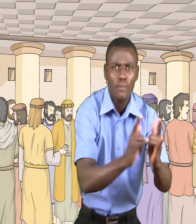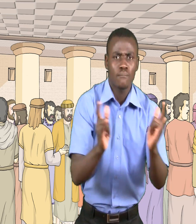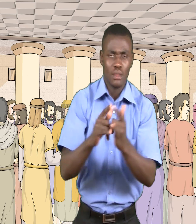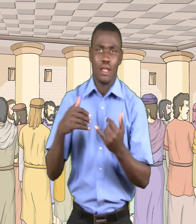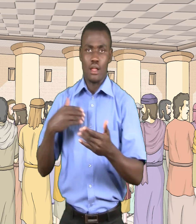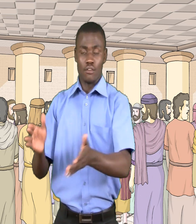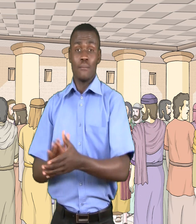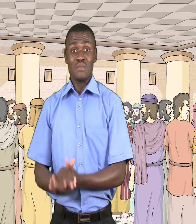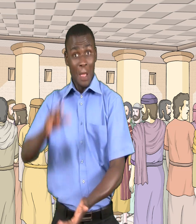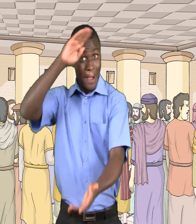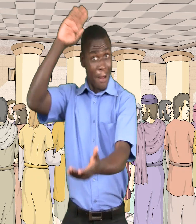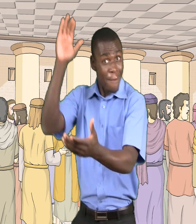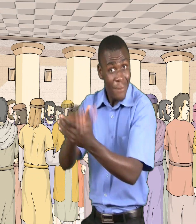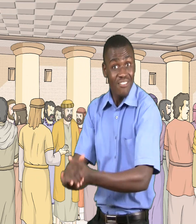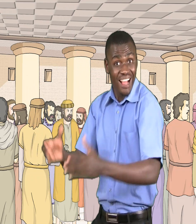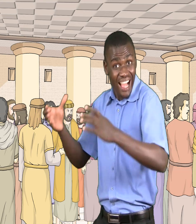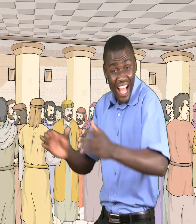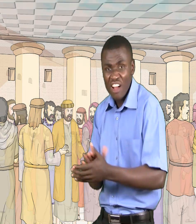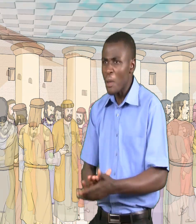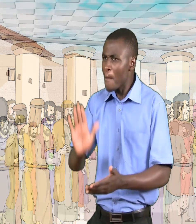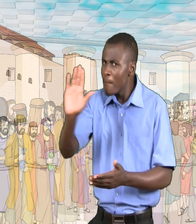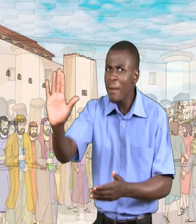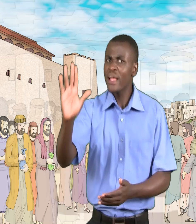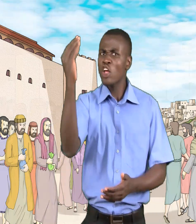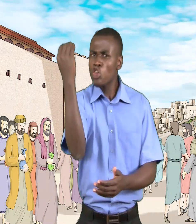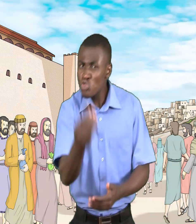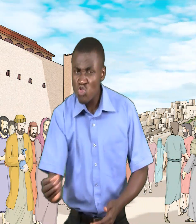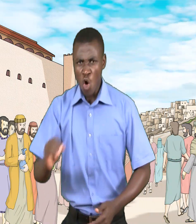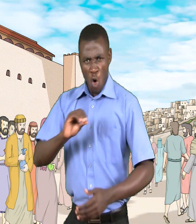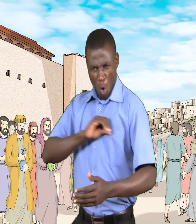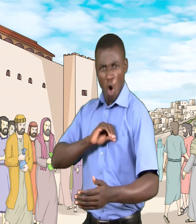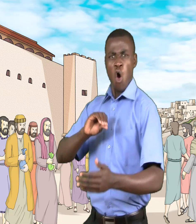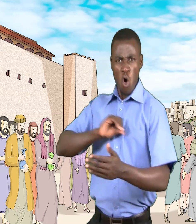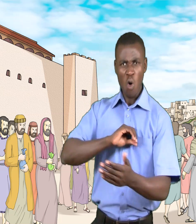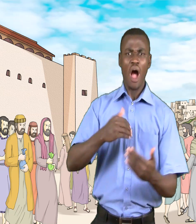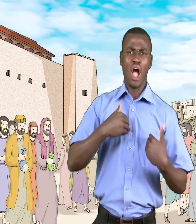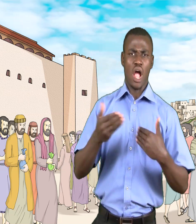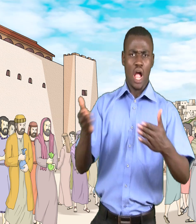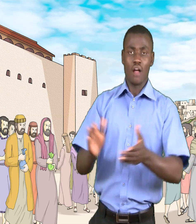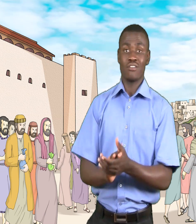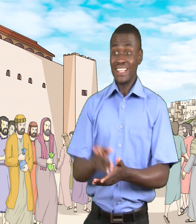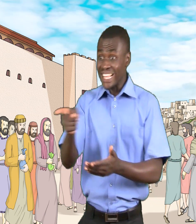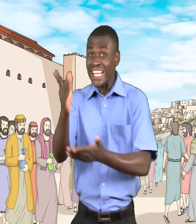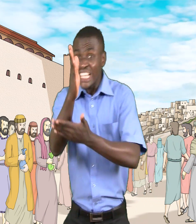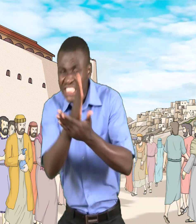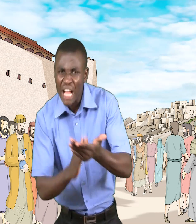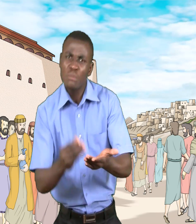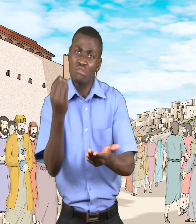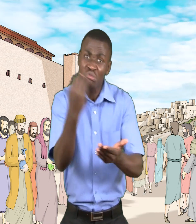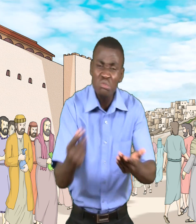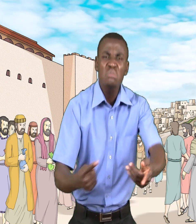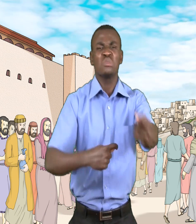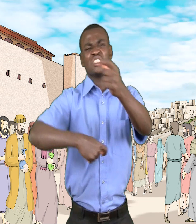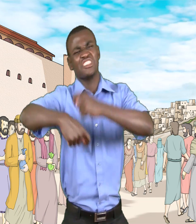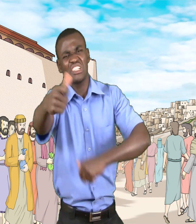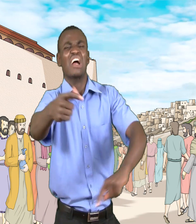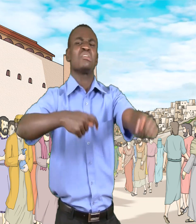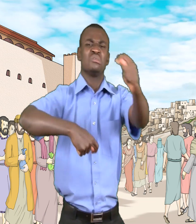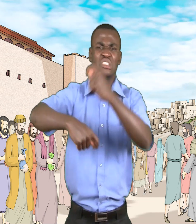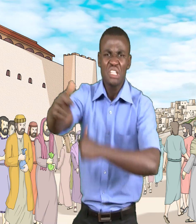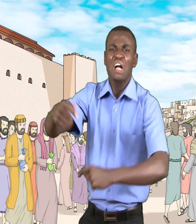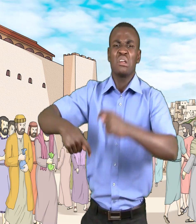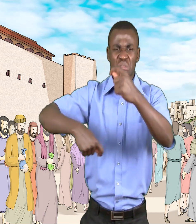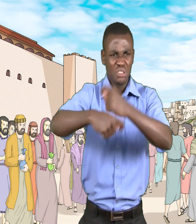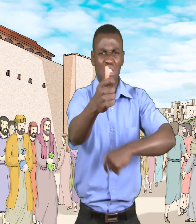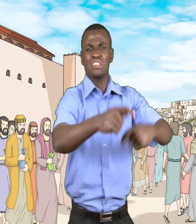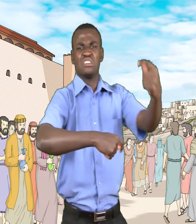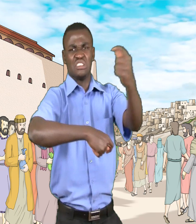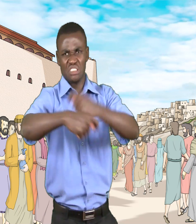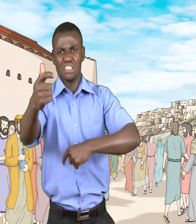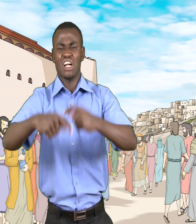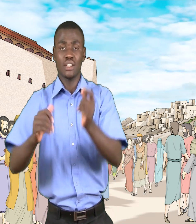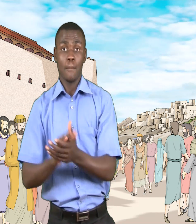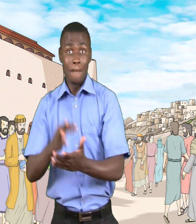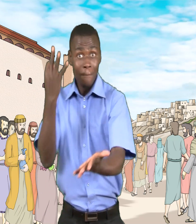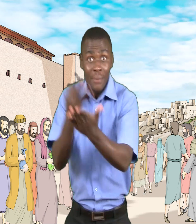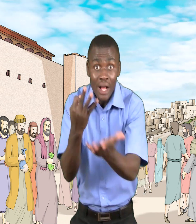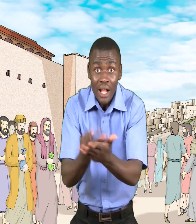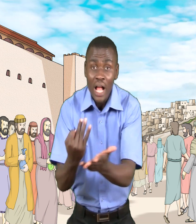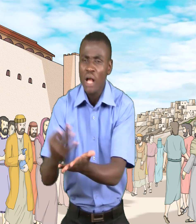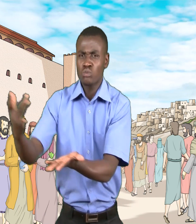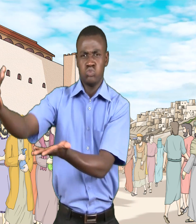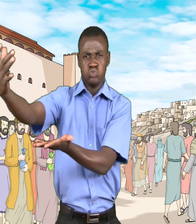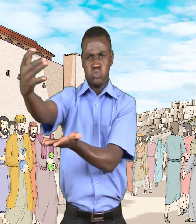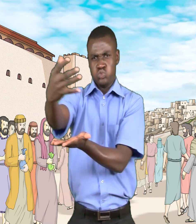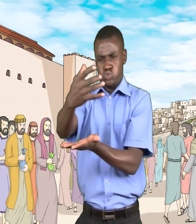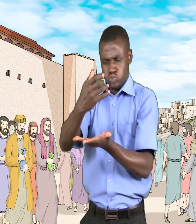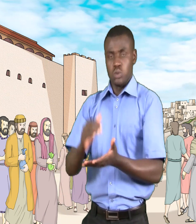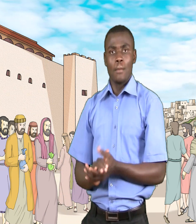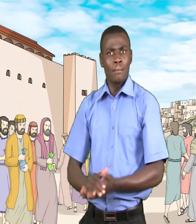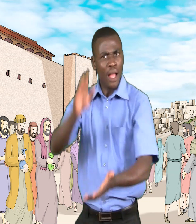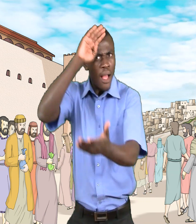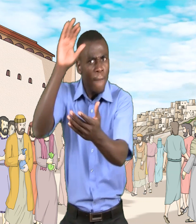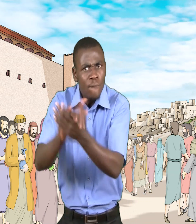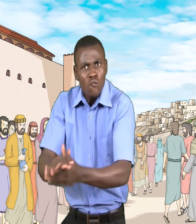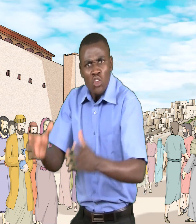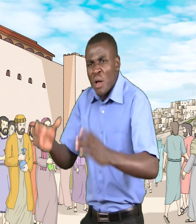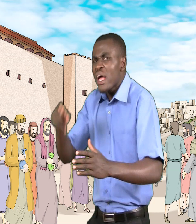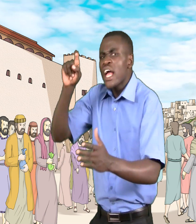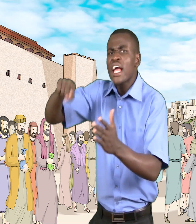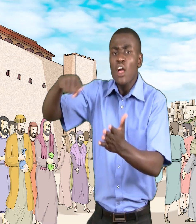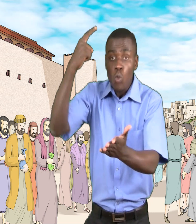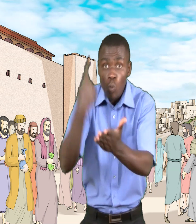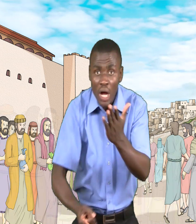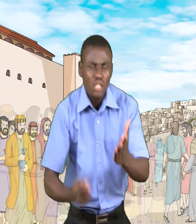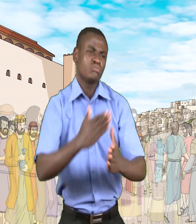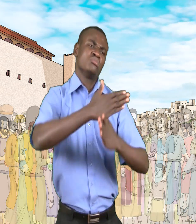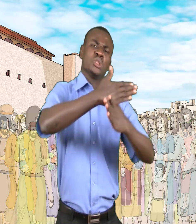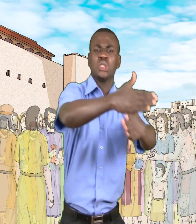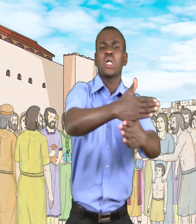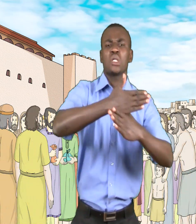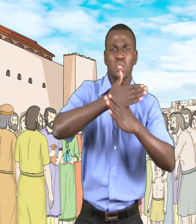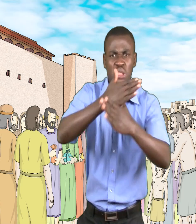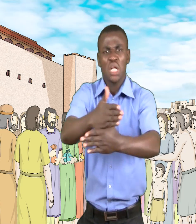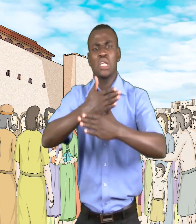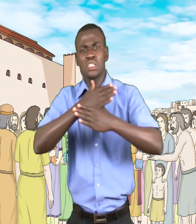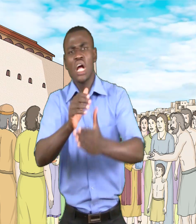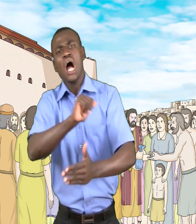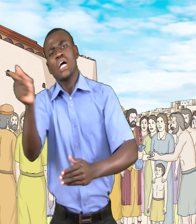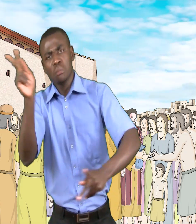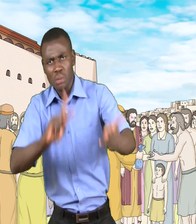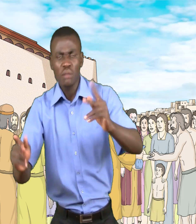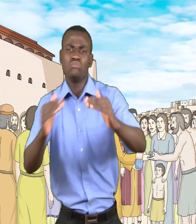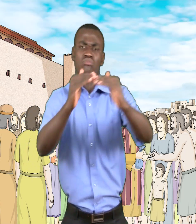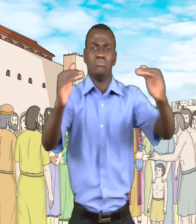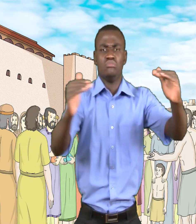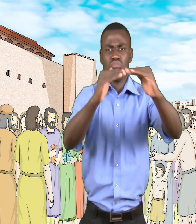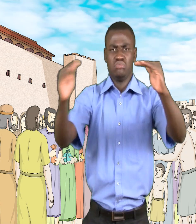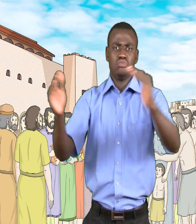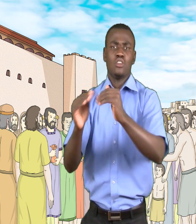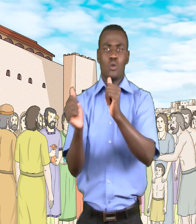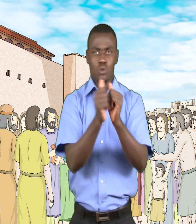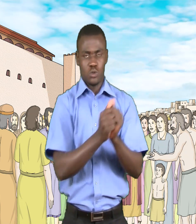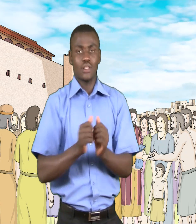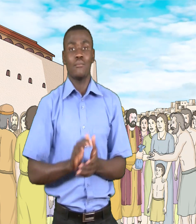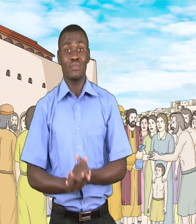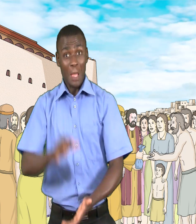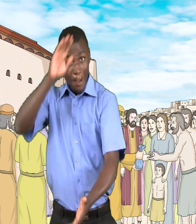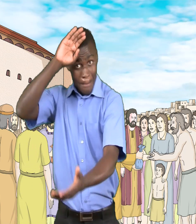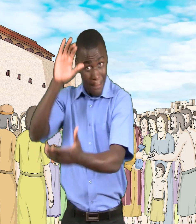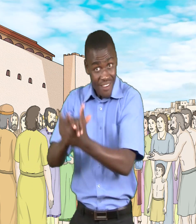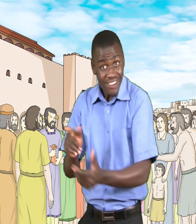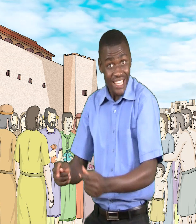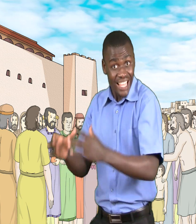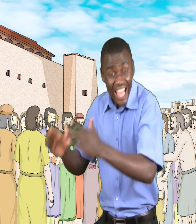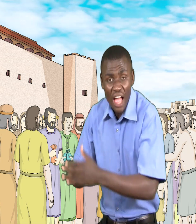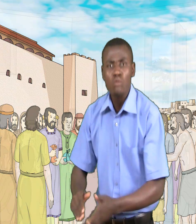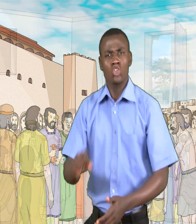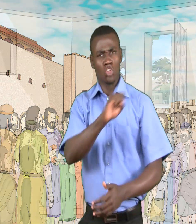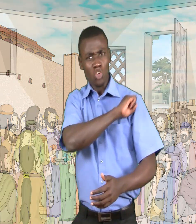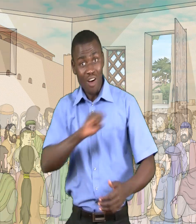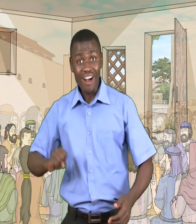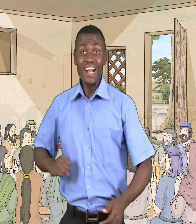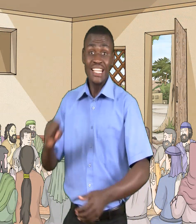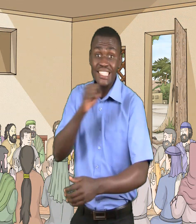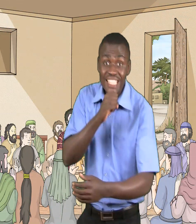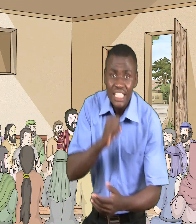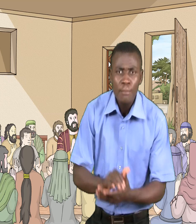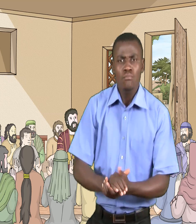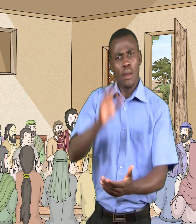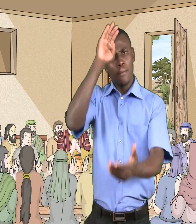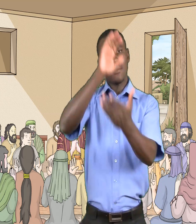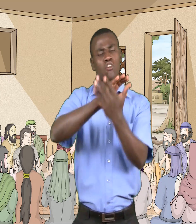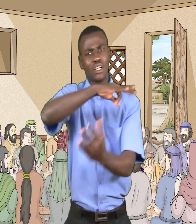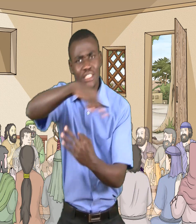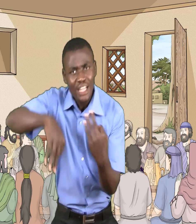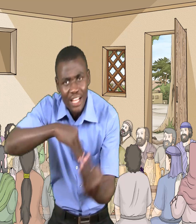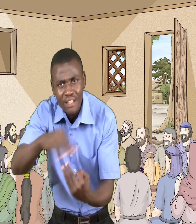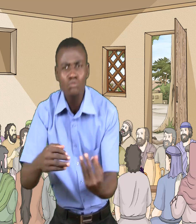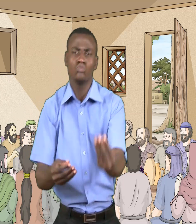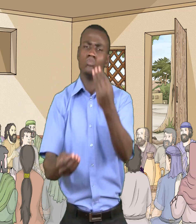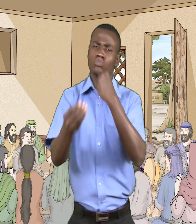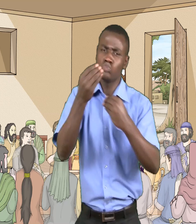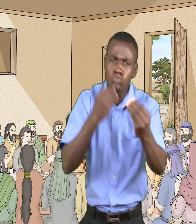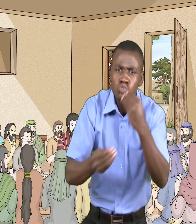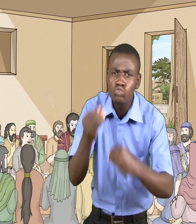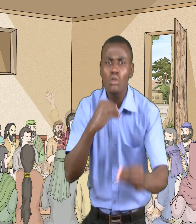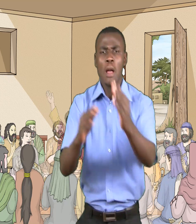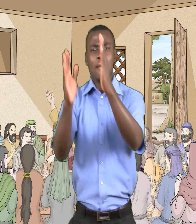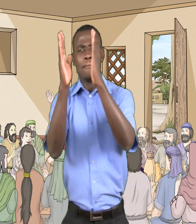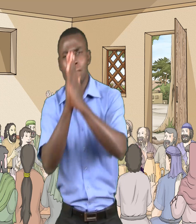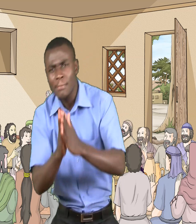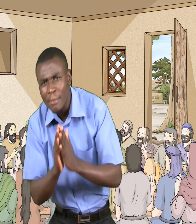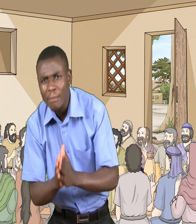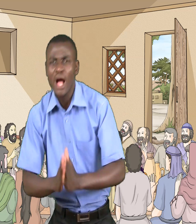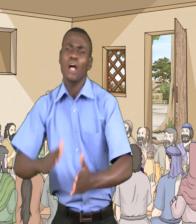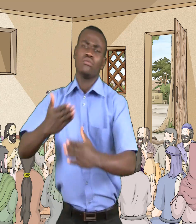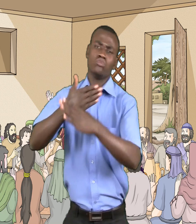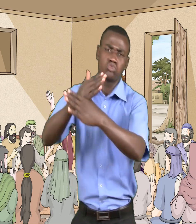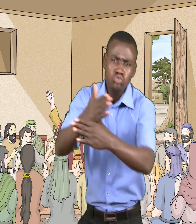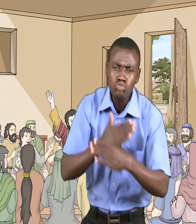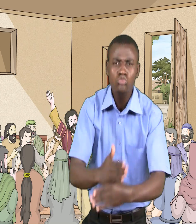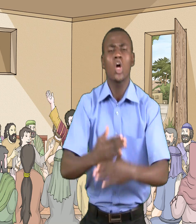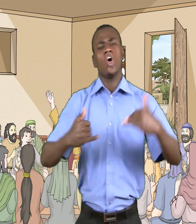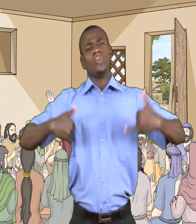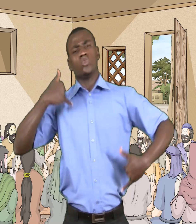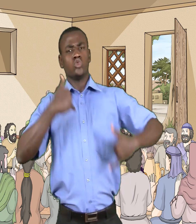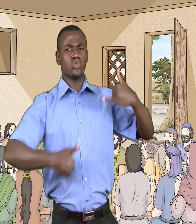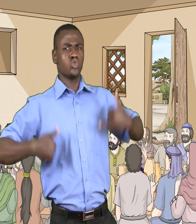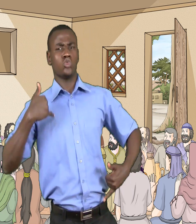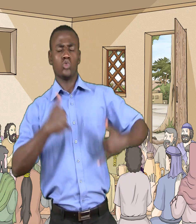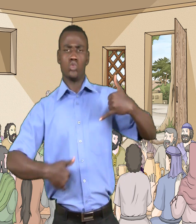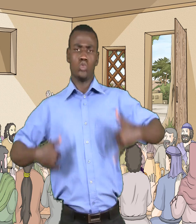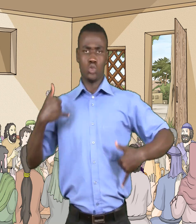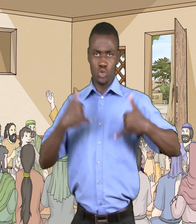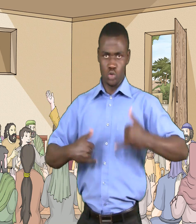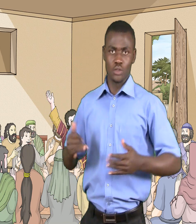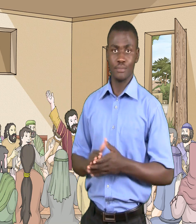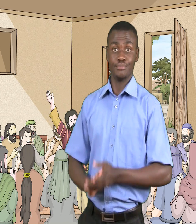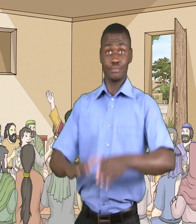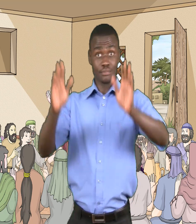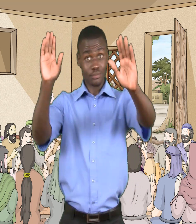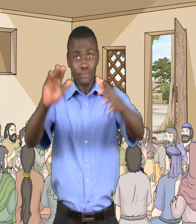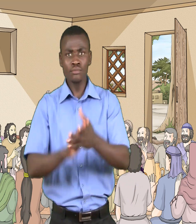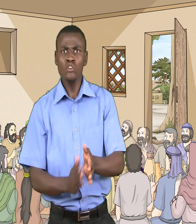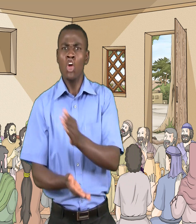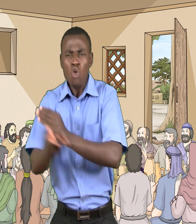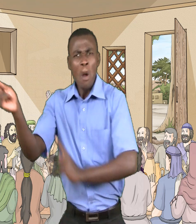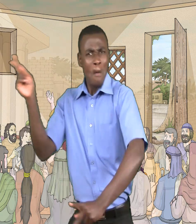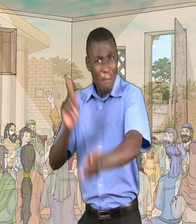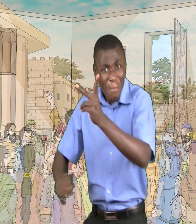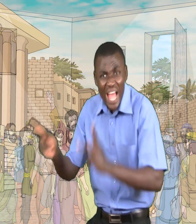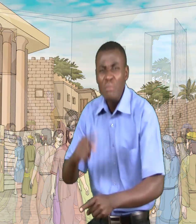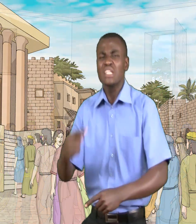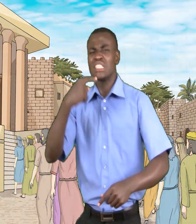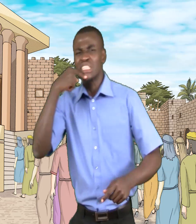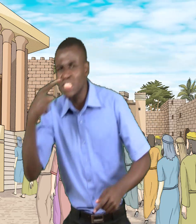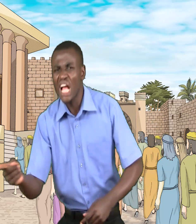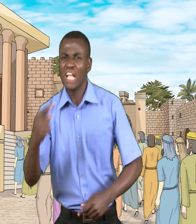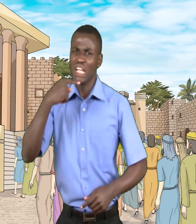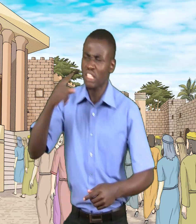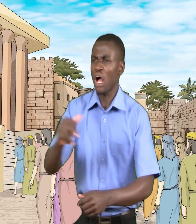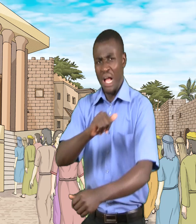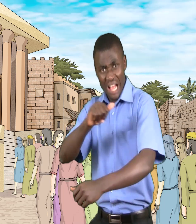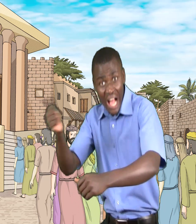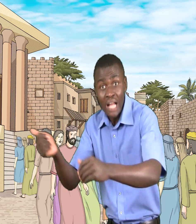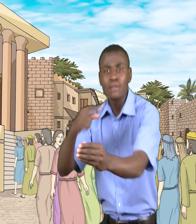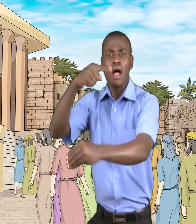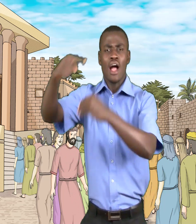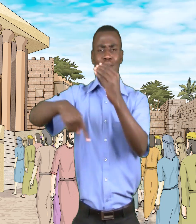Selling their possessions and goods, they shared with anyone who was in need.